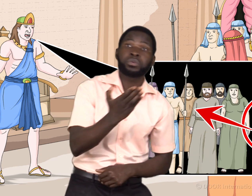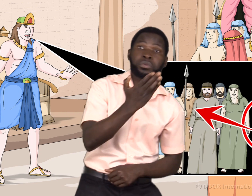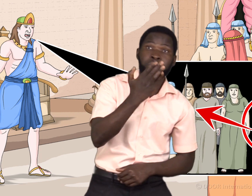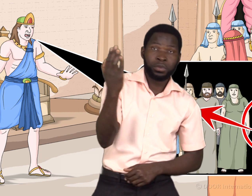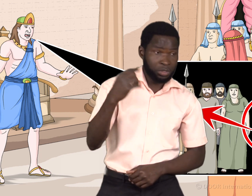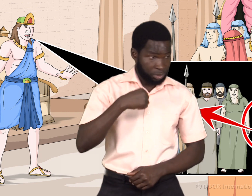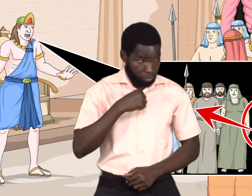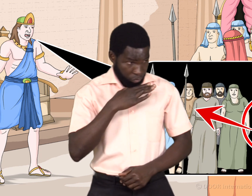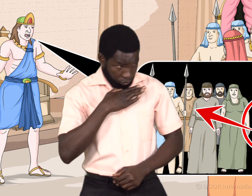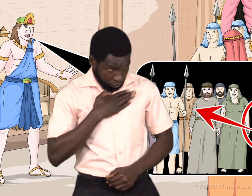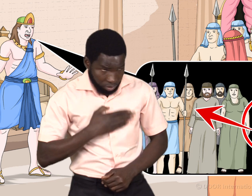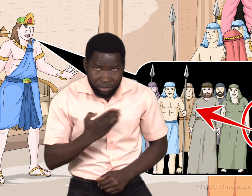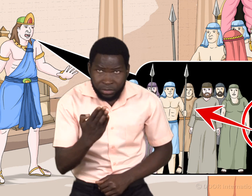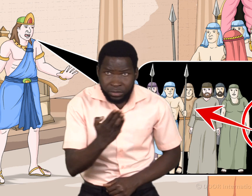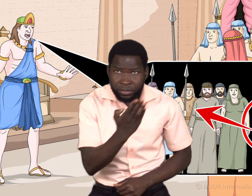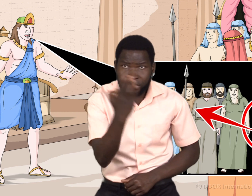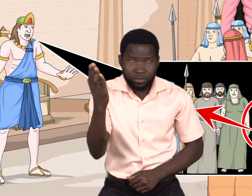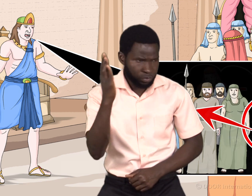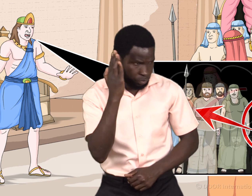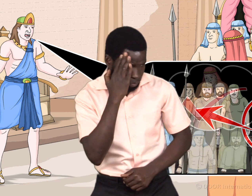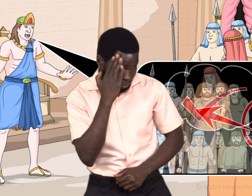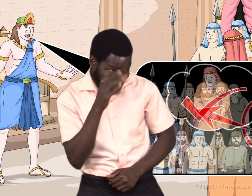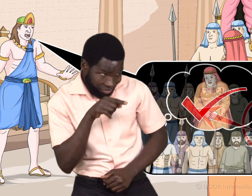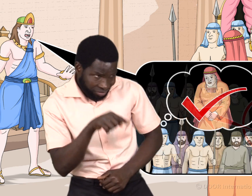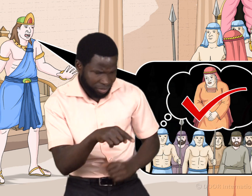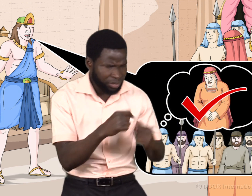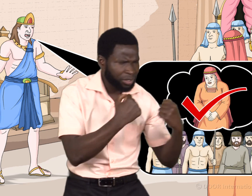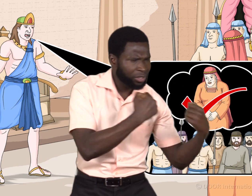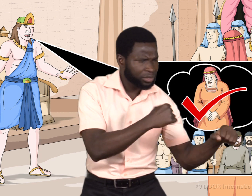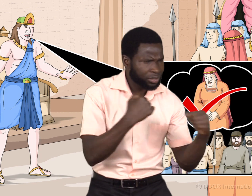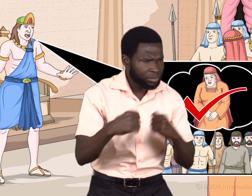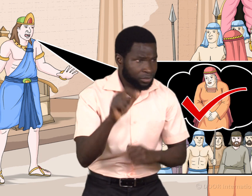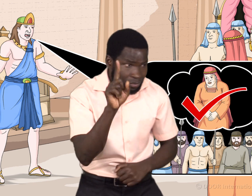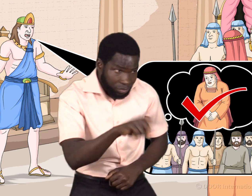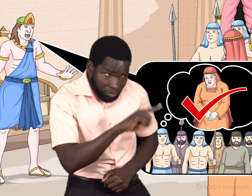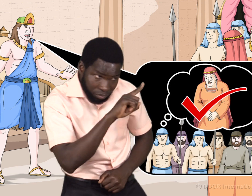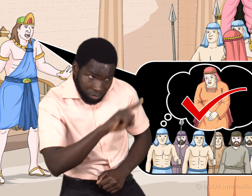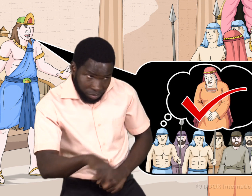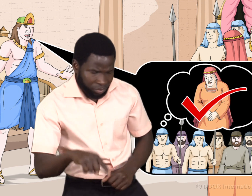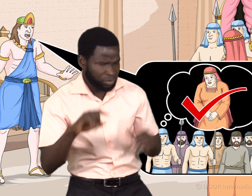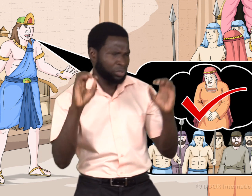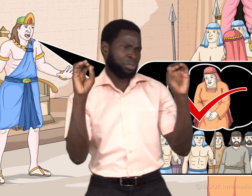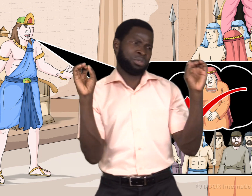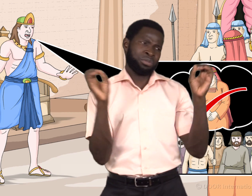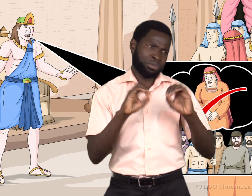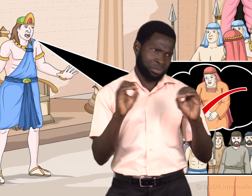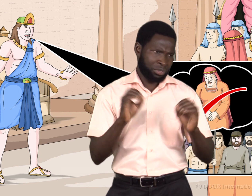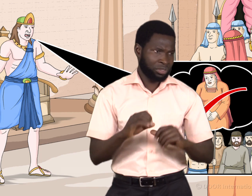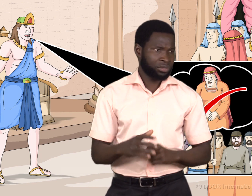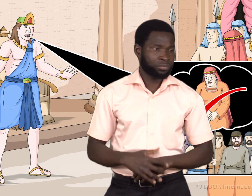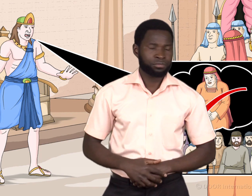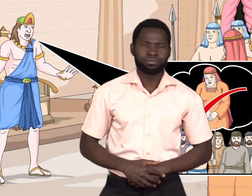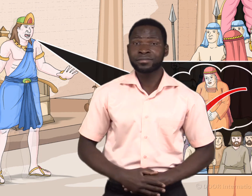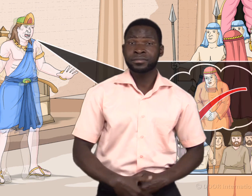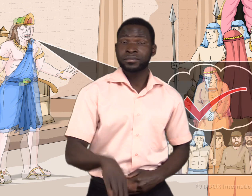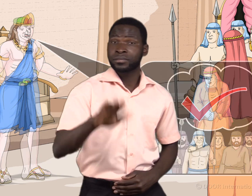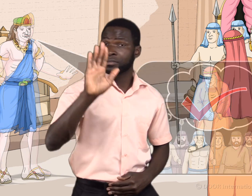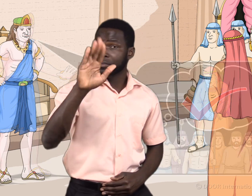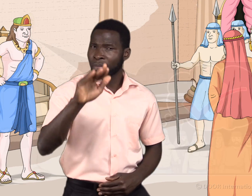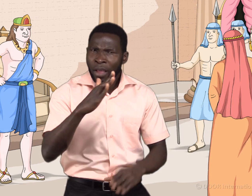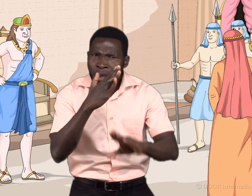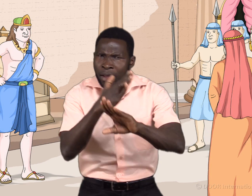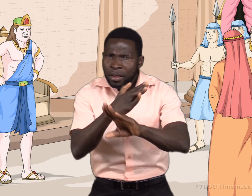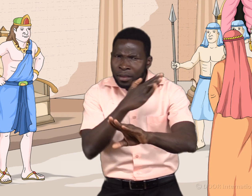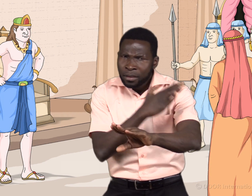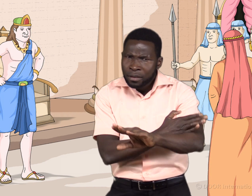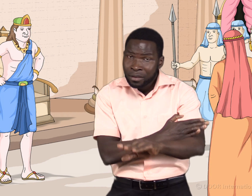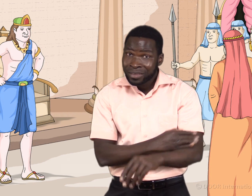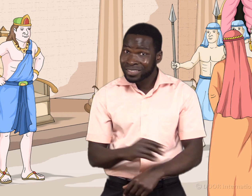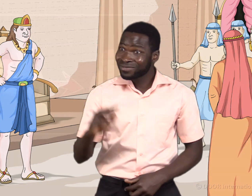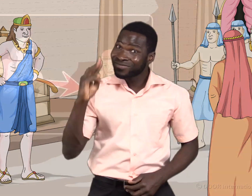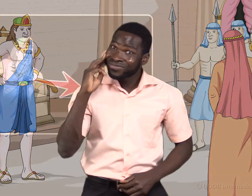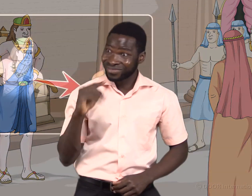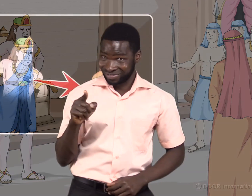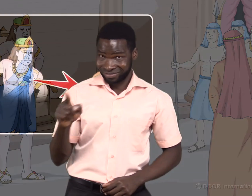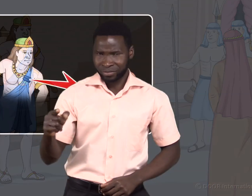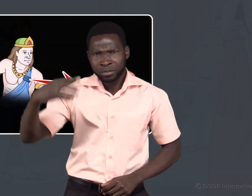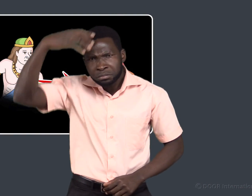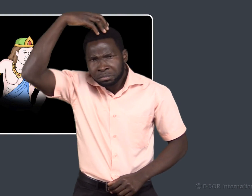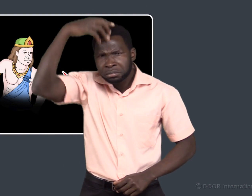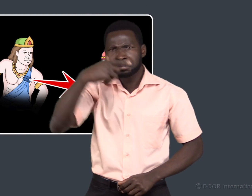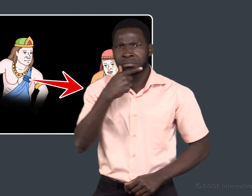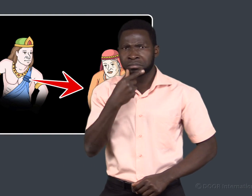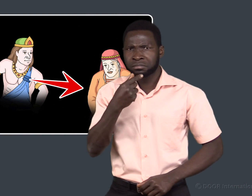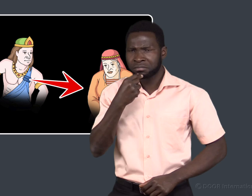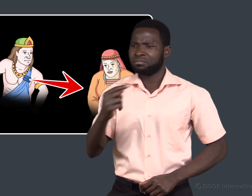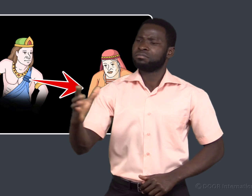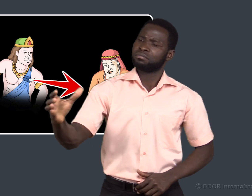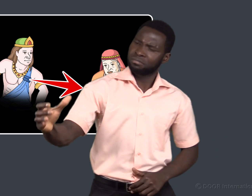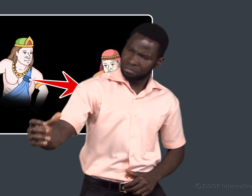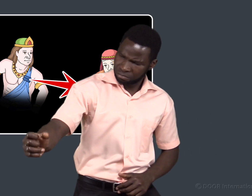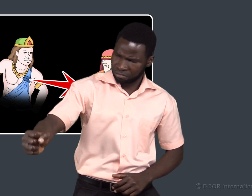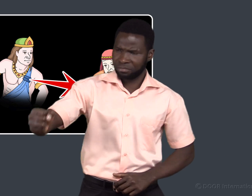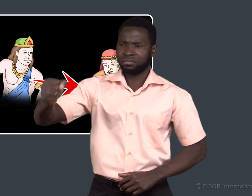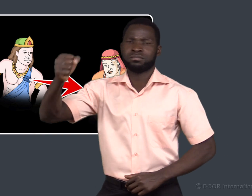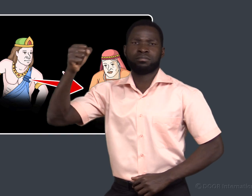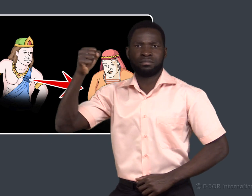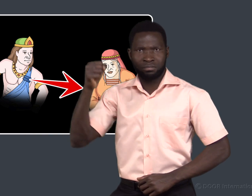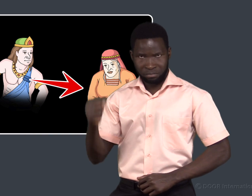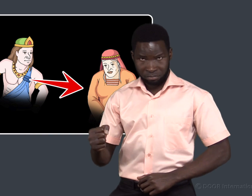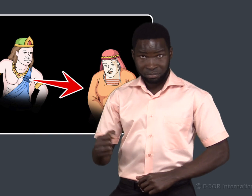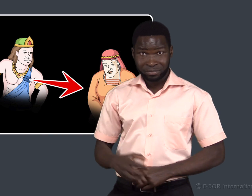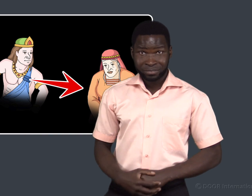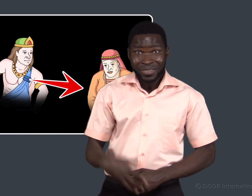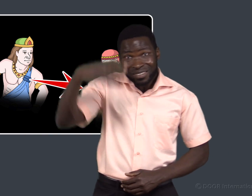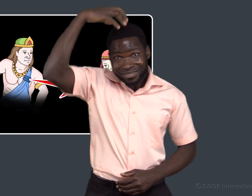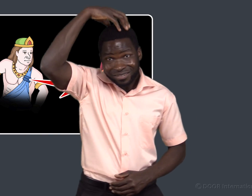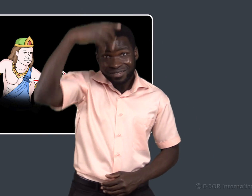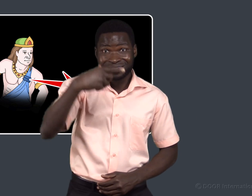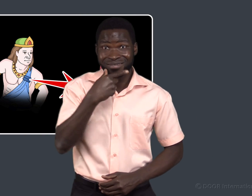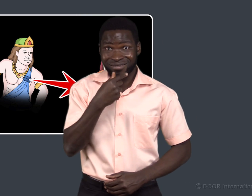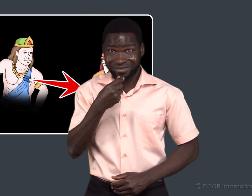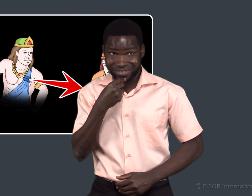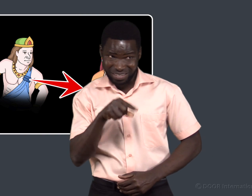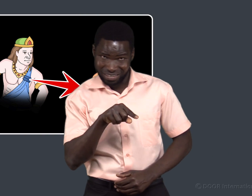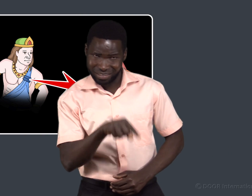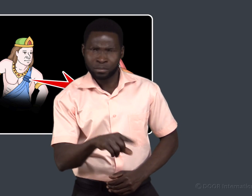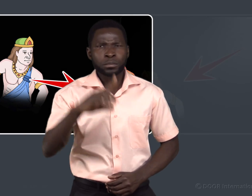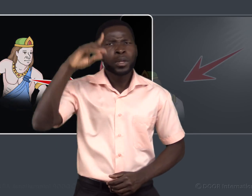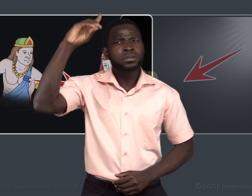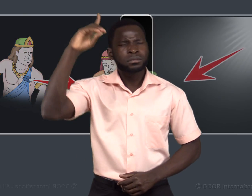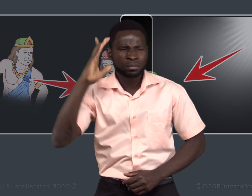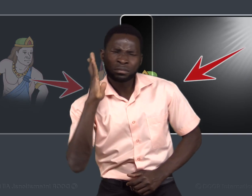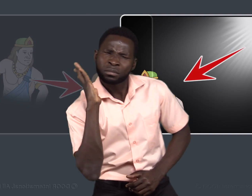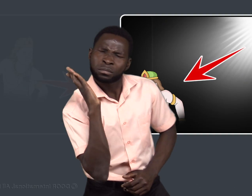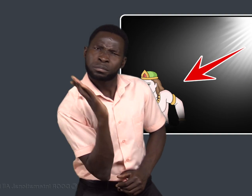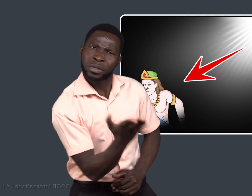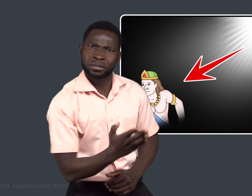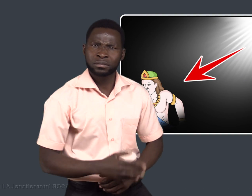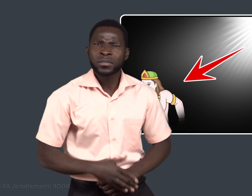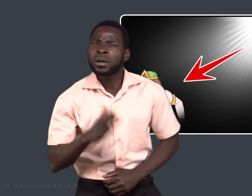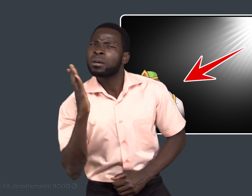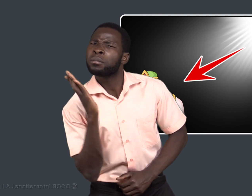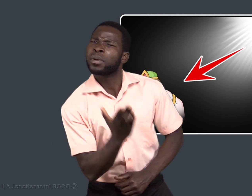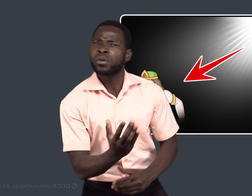you are completely cleared.”